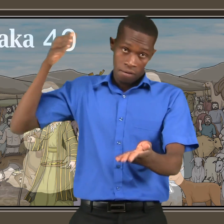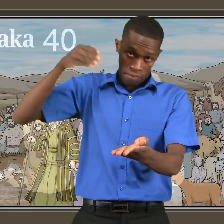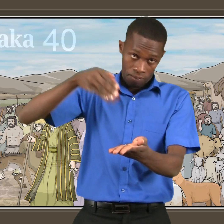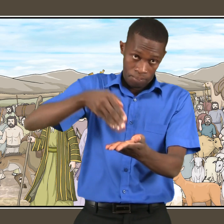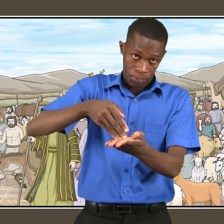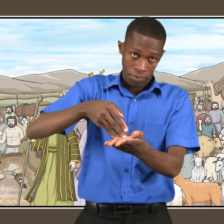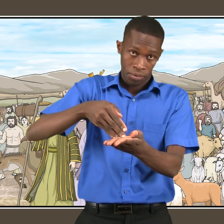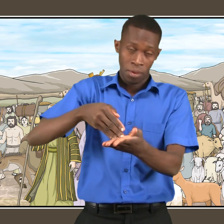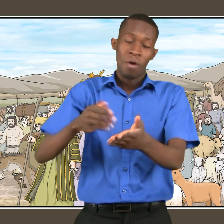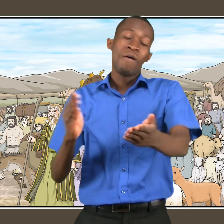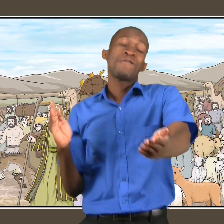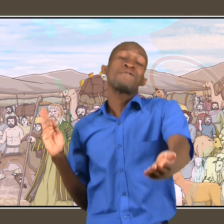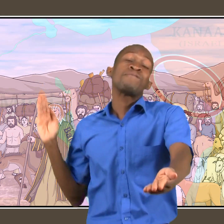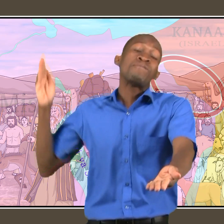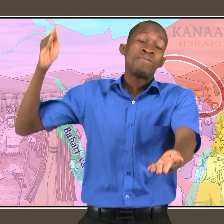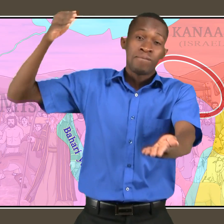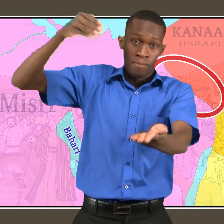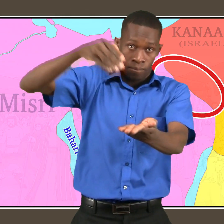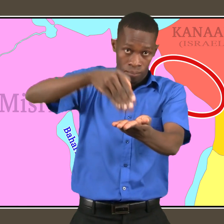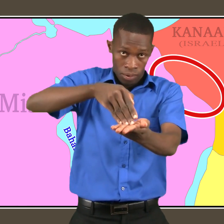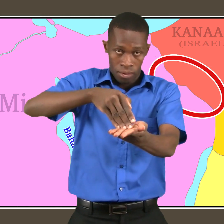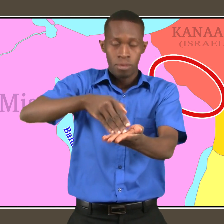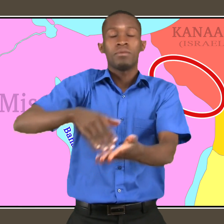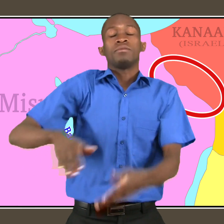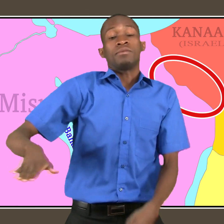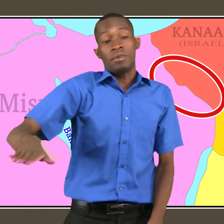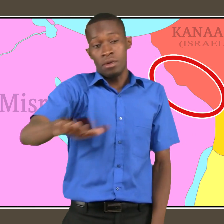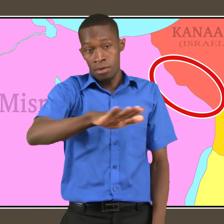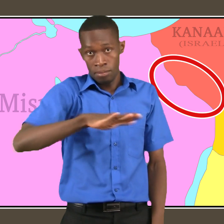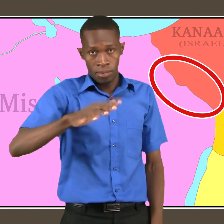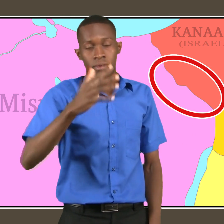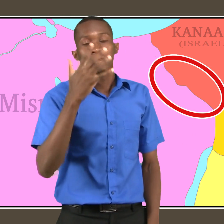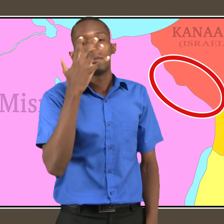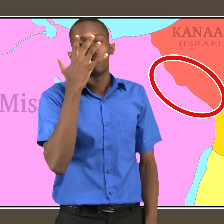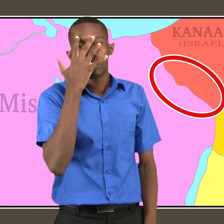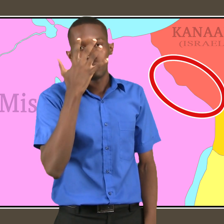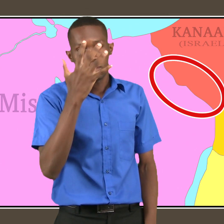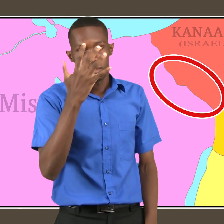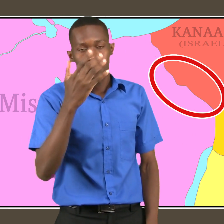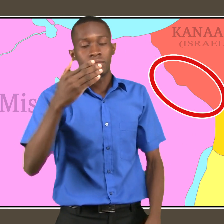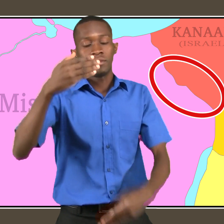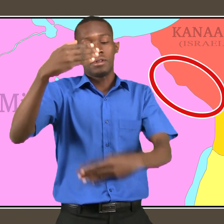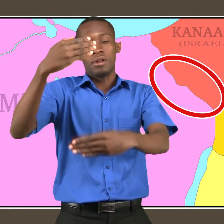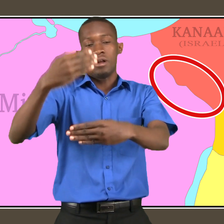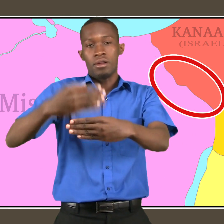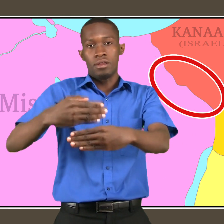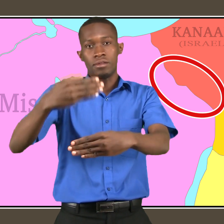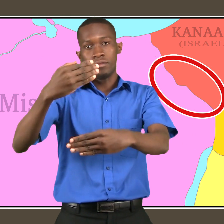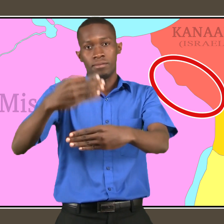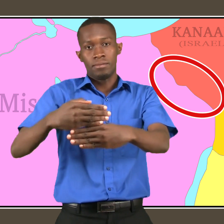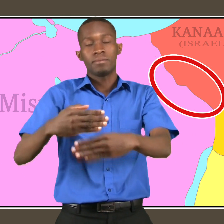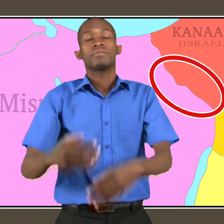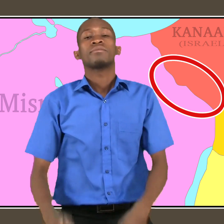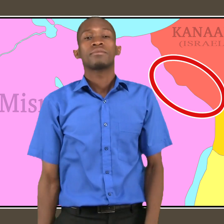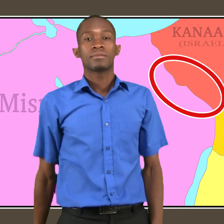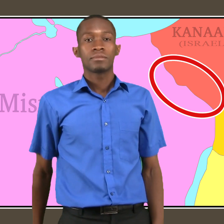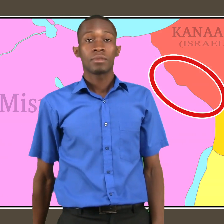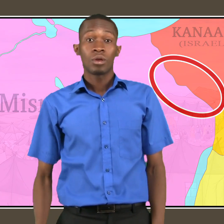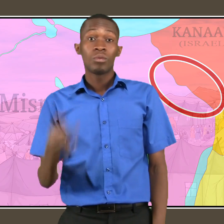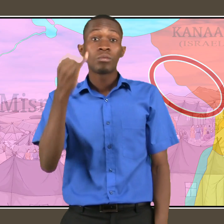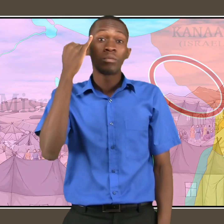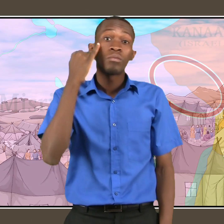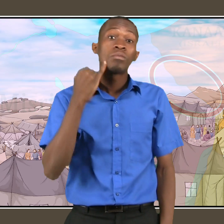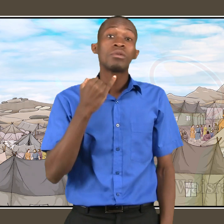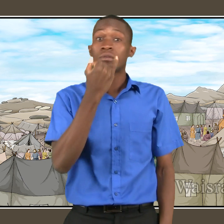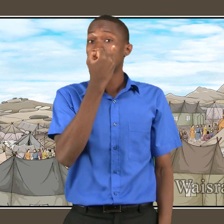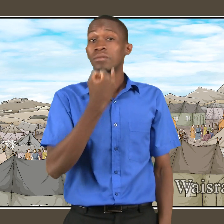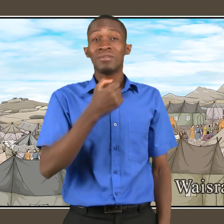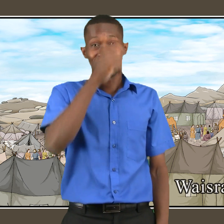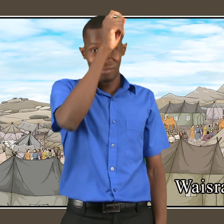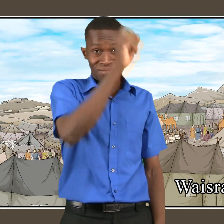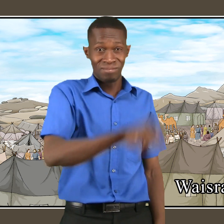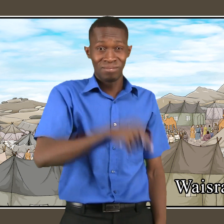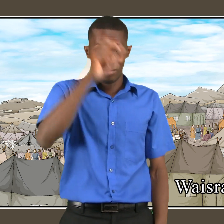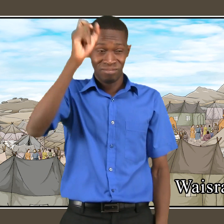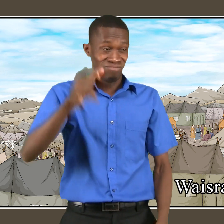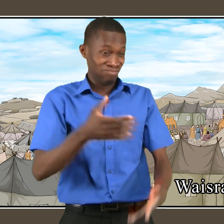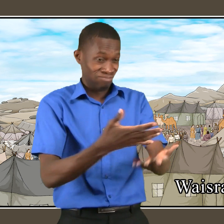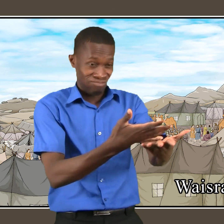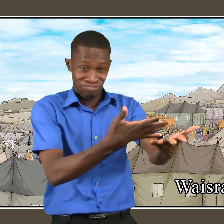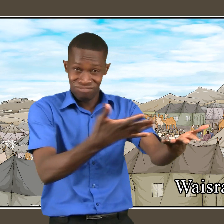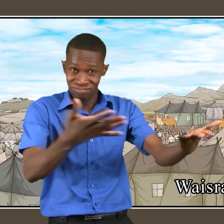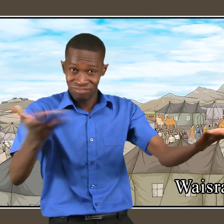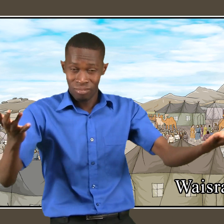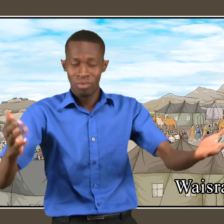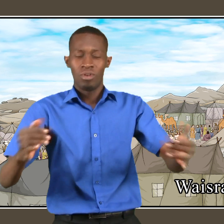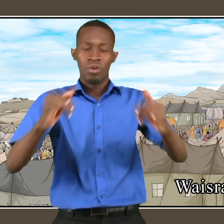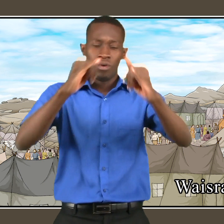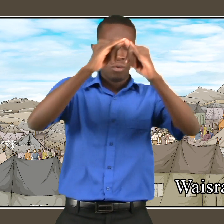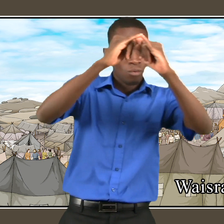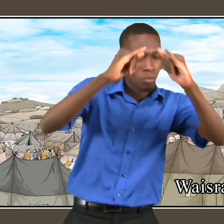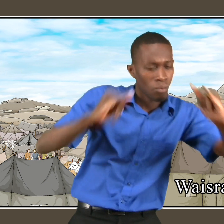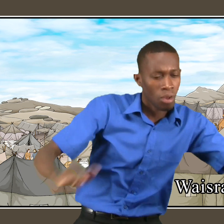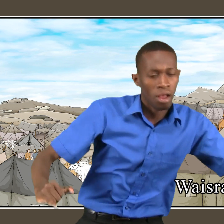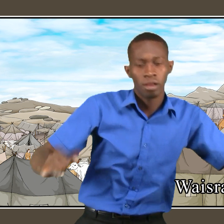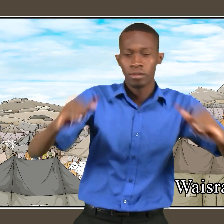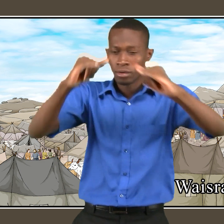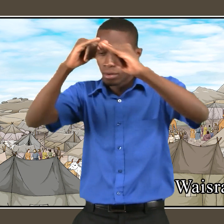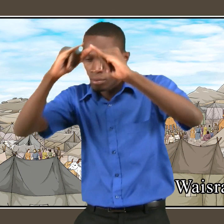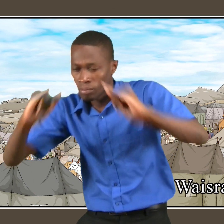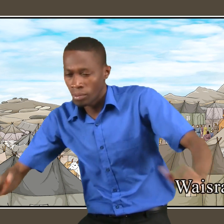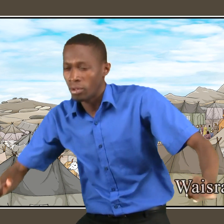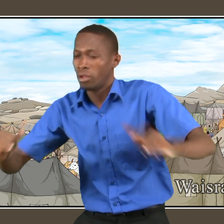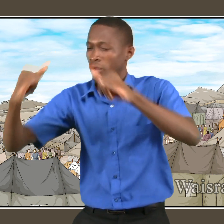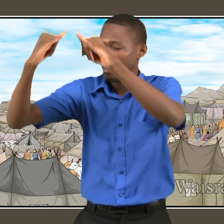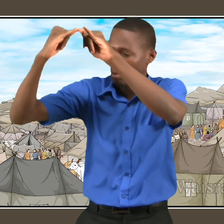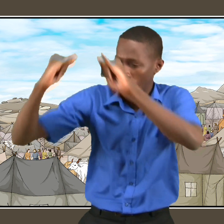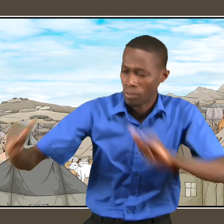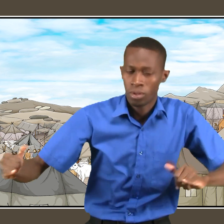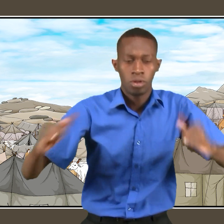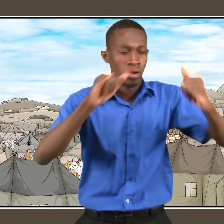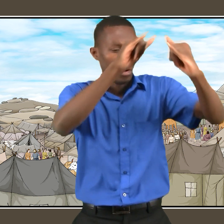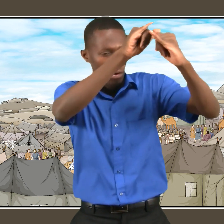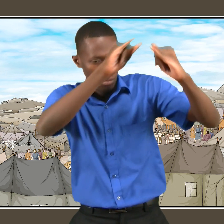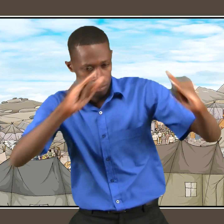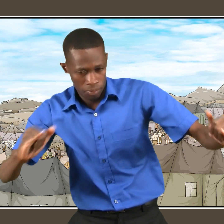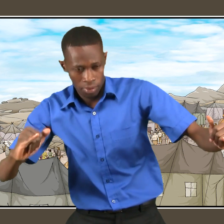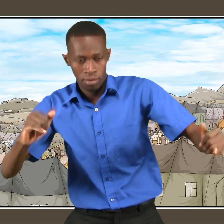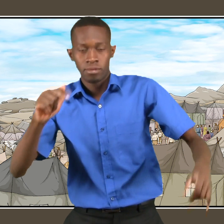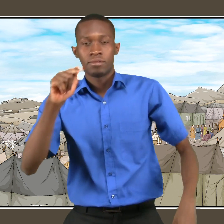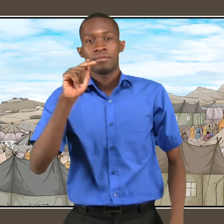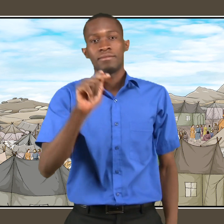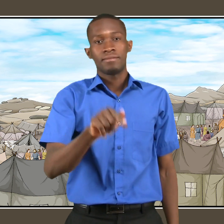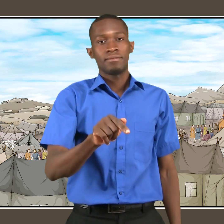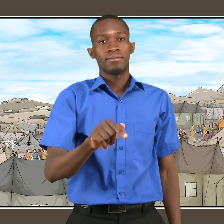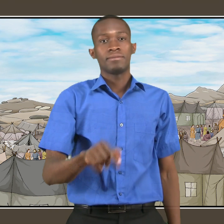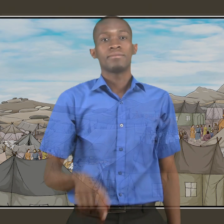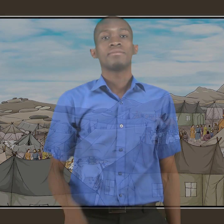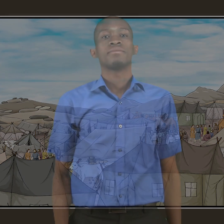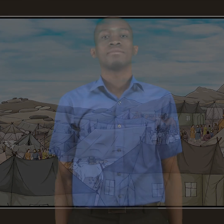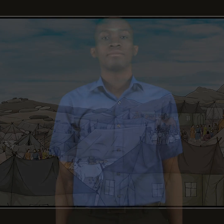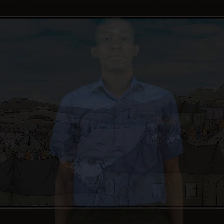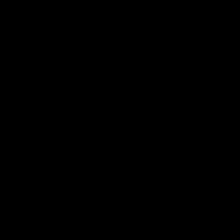they ate manna until they reached the border of Canaan.